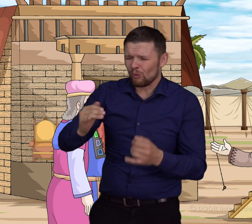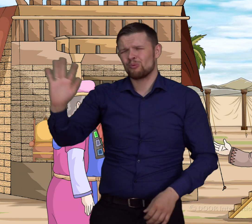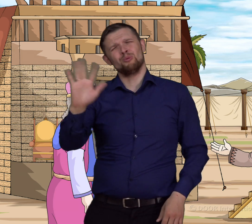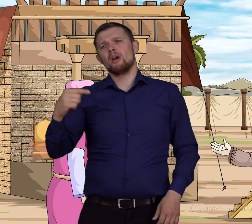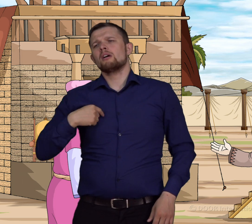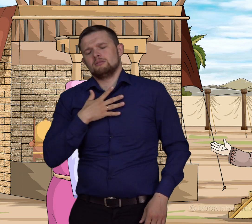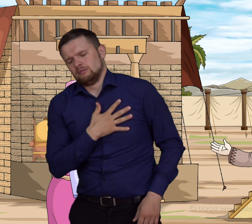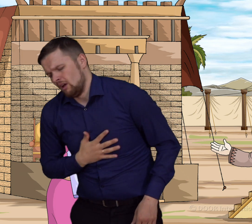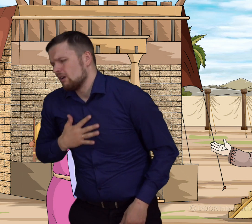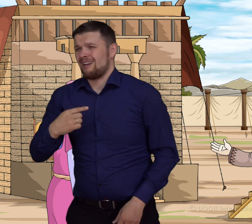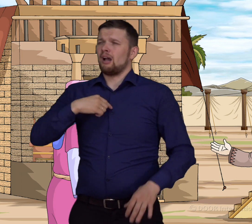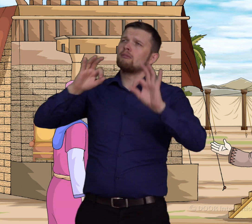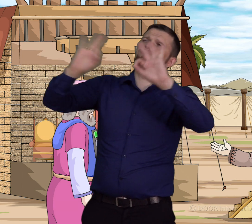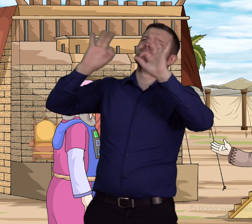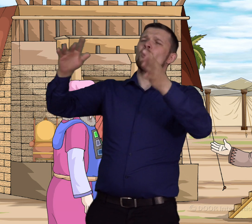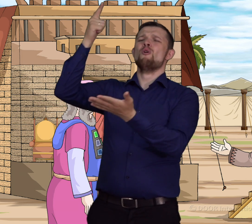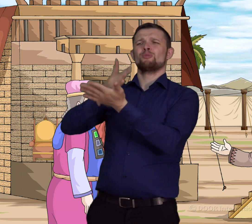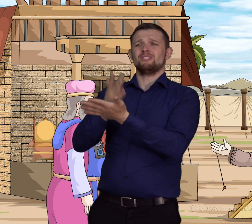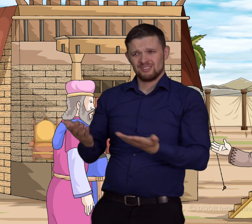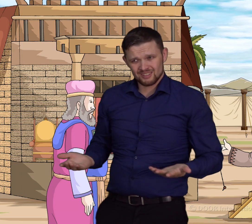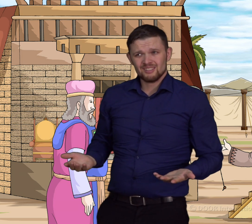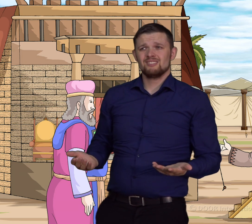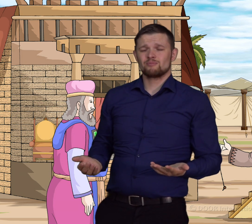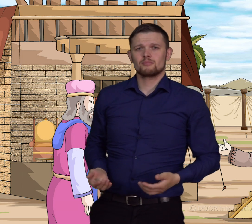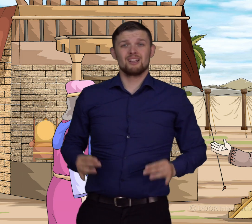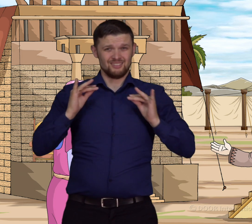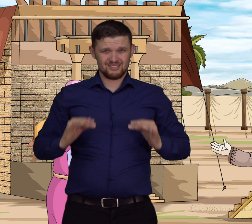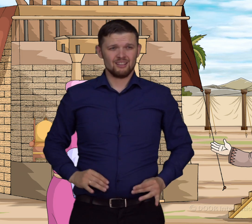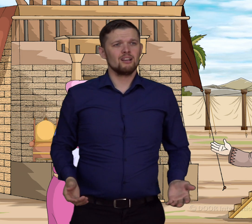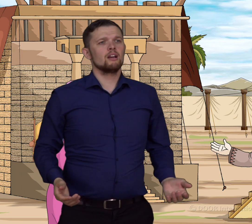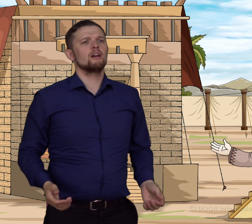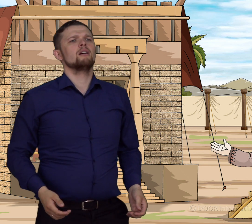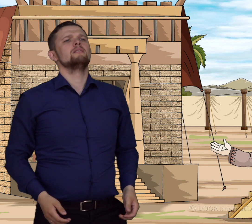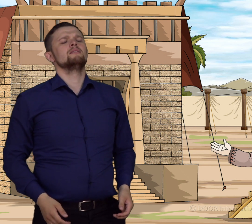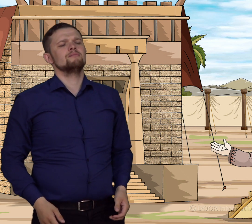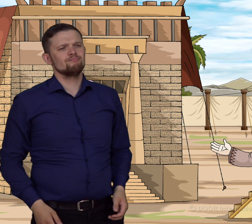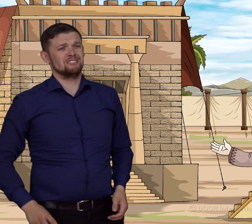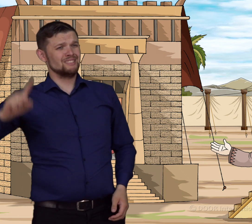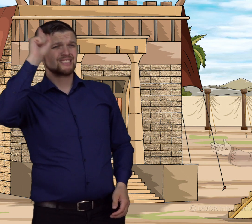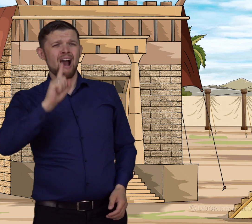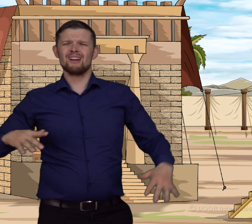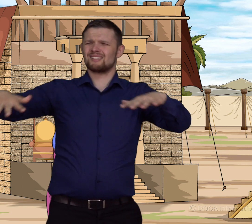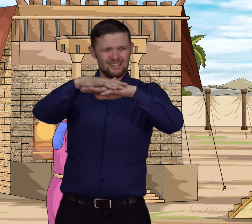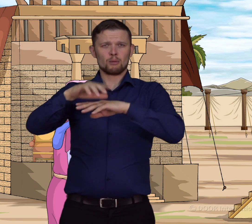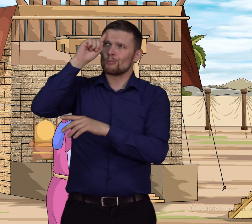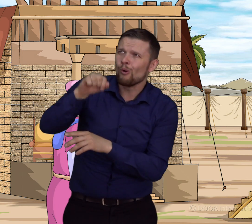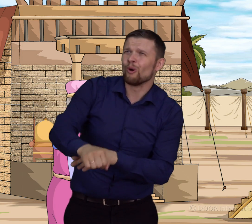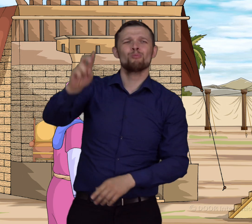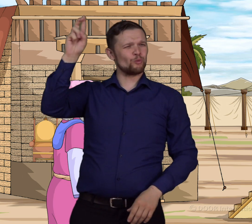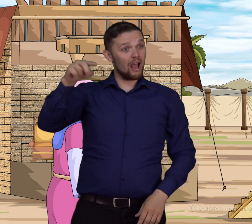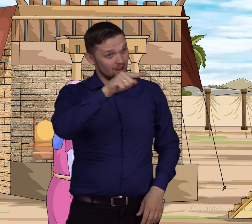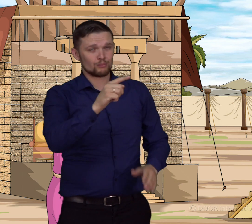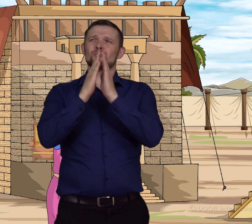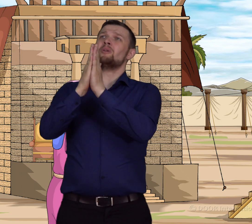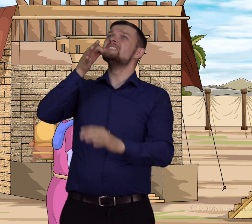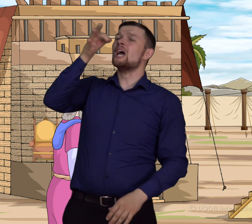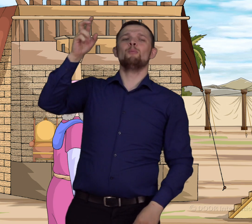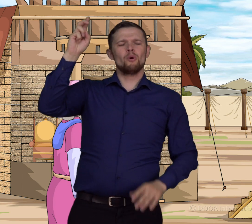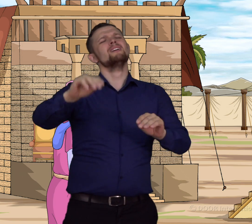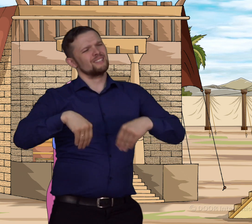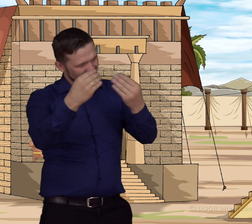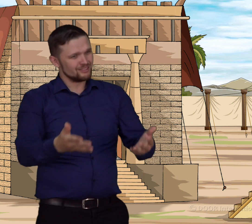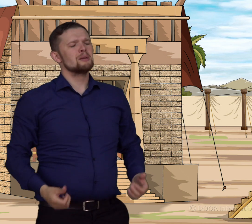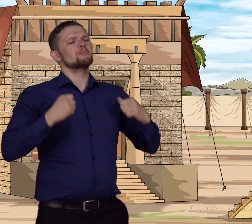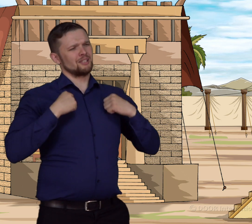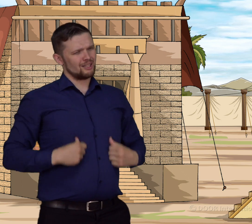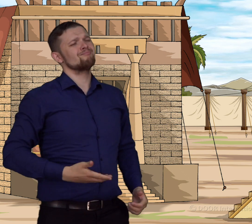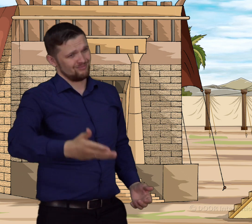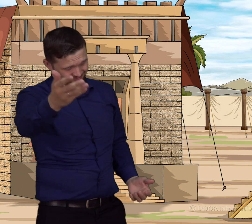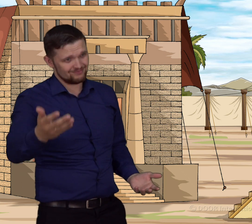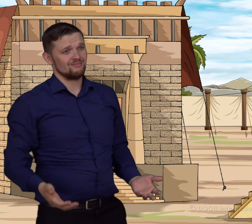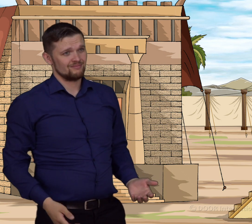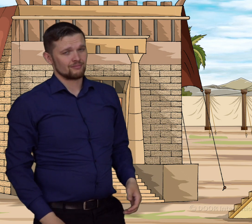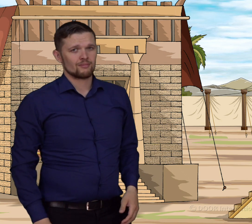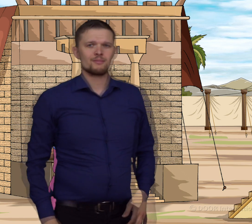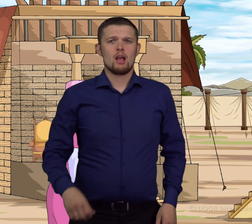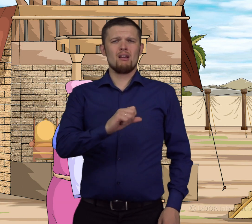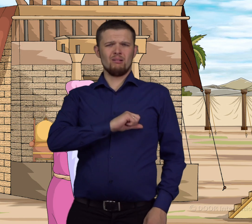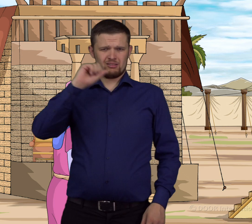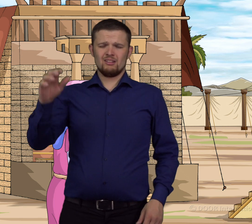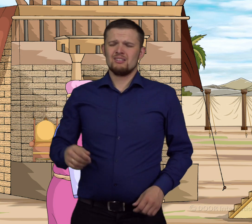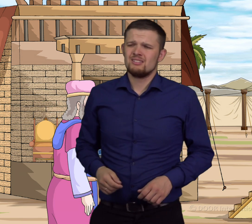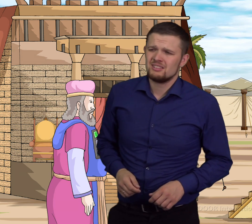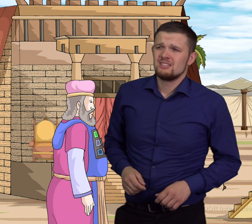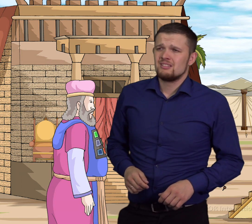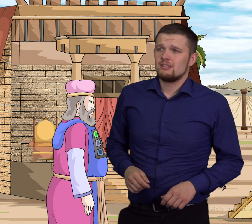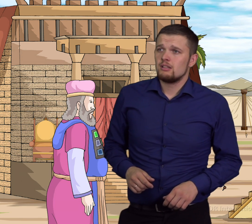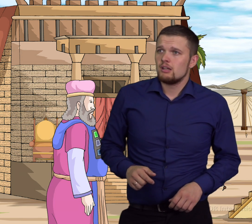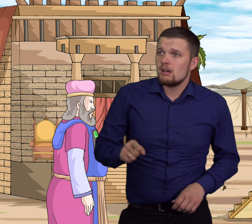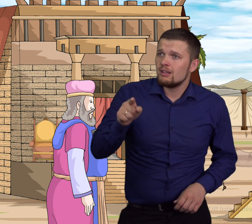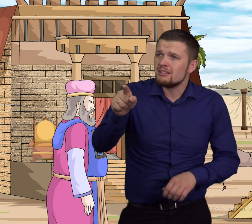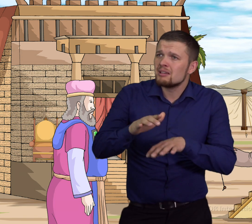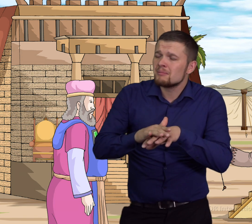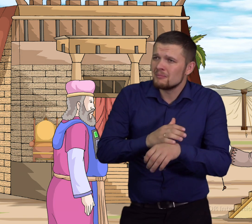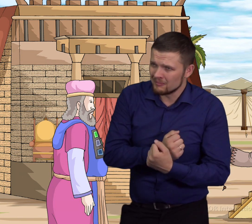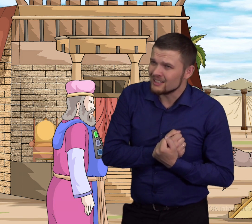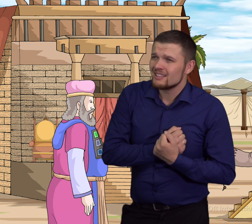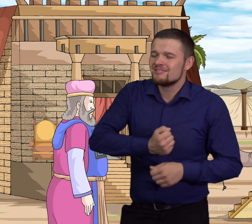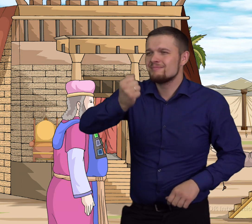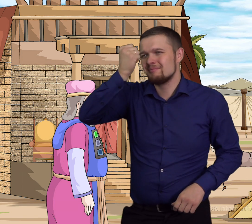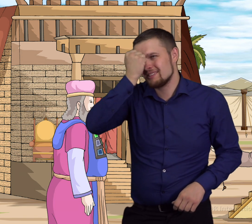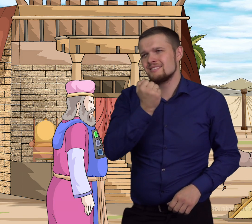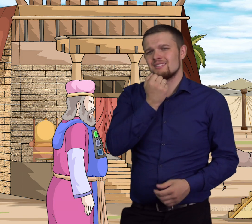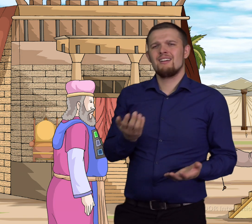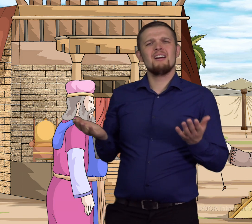I have not had any wine or strong drink, but I have poured out my soul before the LORD. Do not take your servant for a wicked woman; for all this time I have been praying out of the depth of my anguish and grief.”